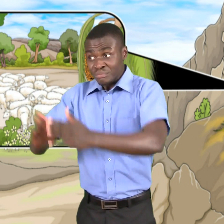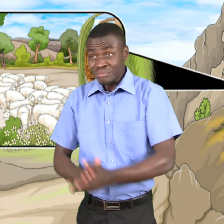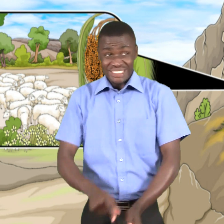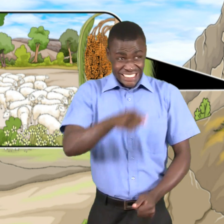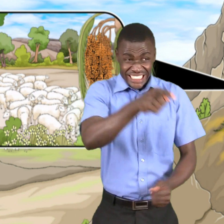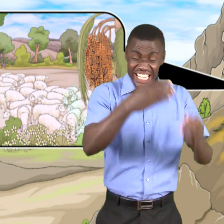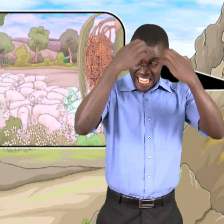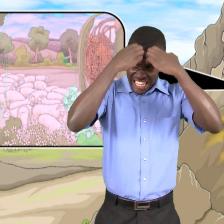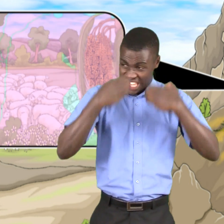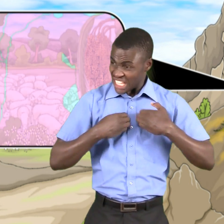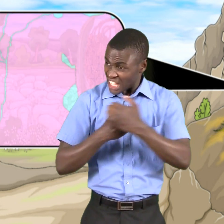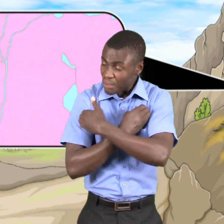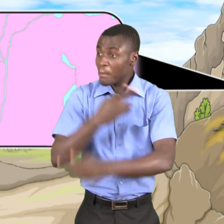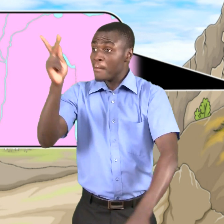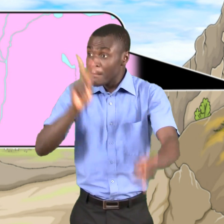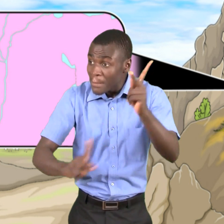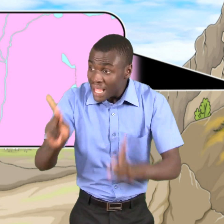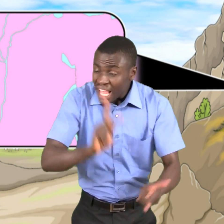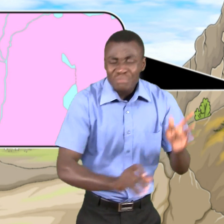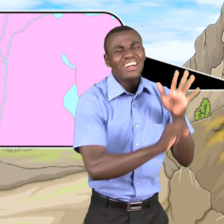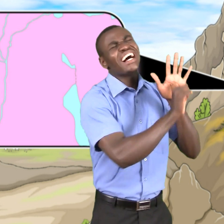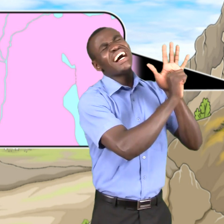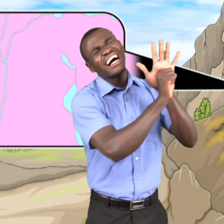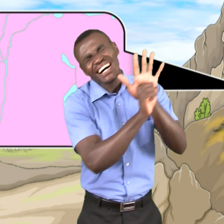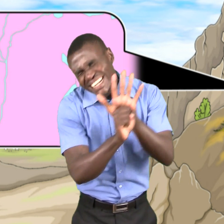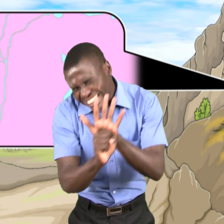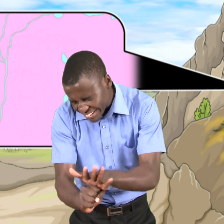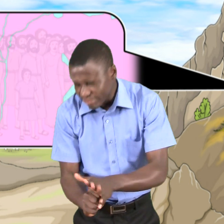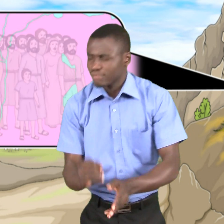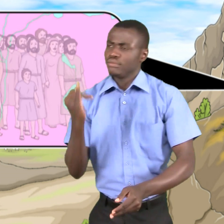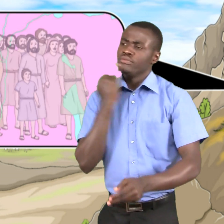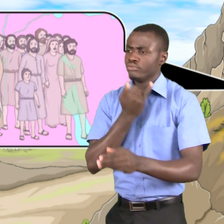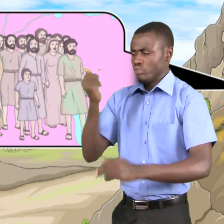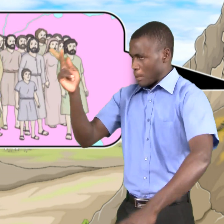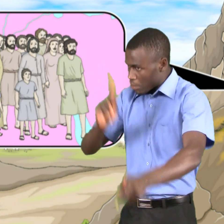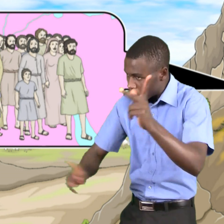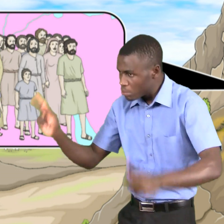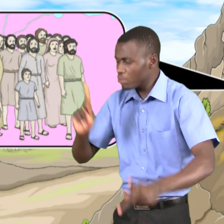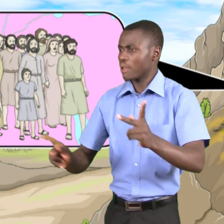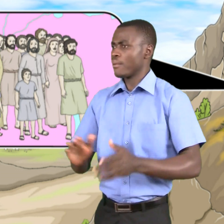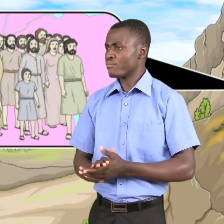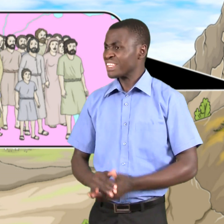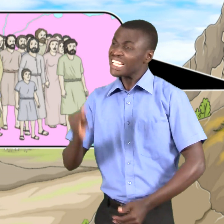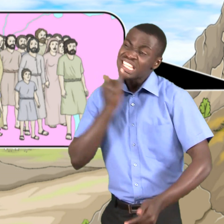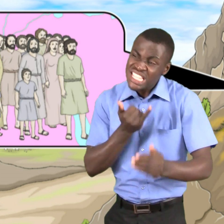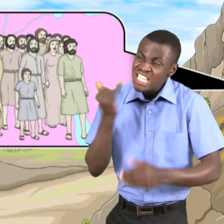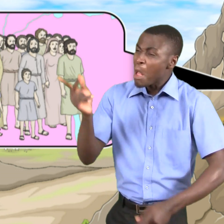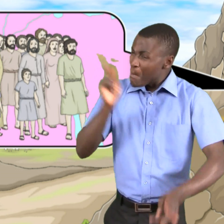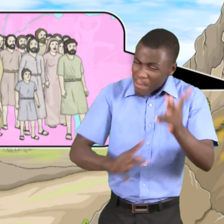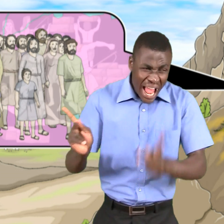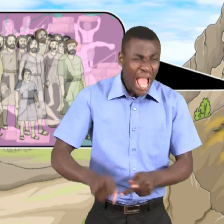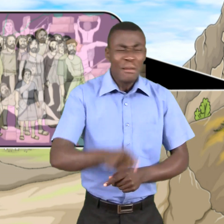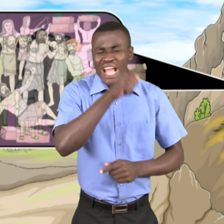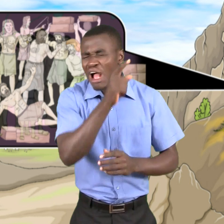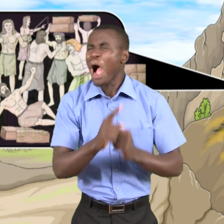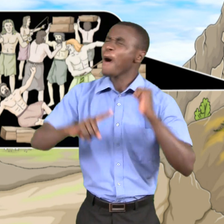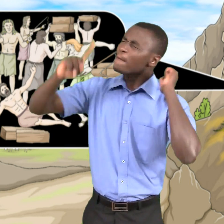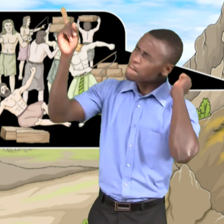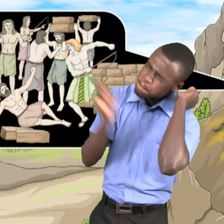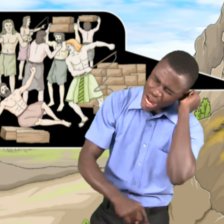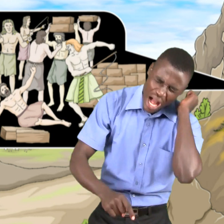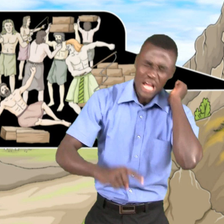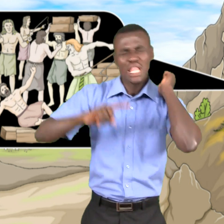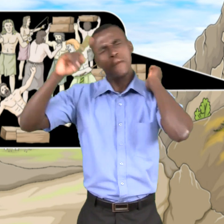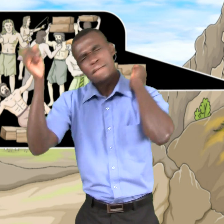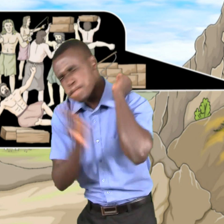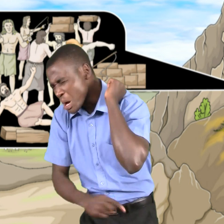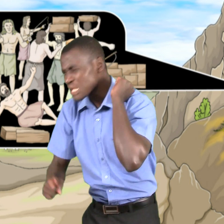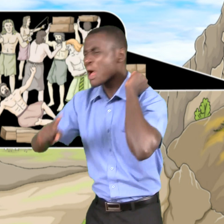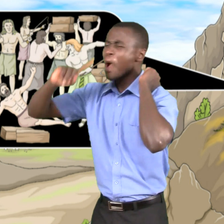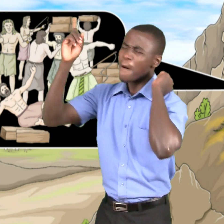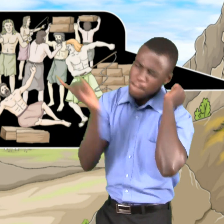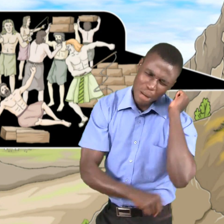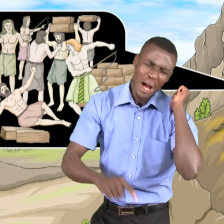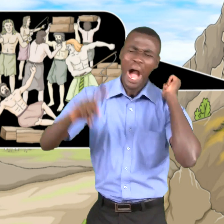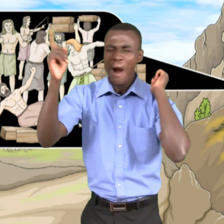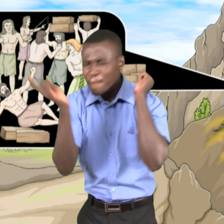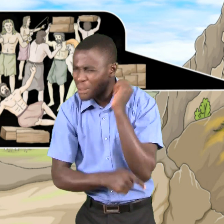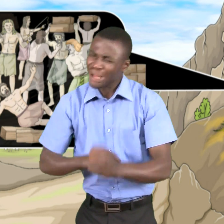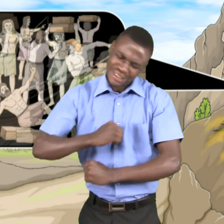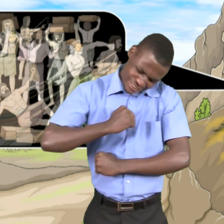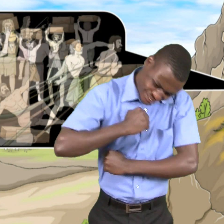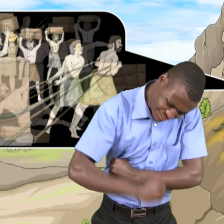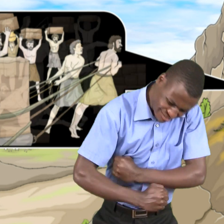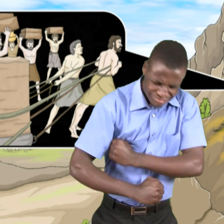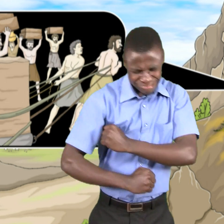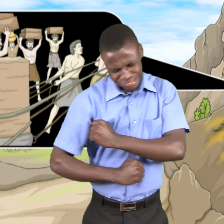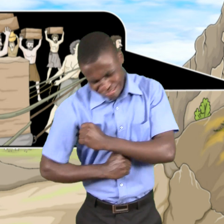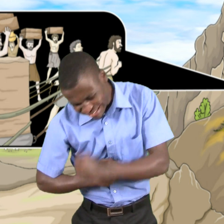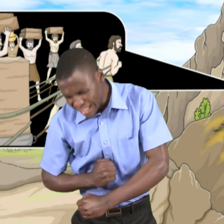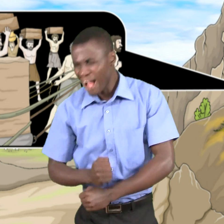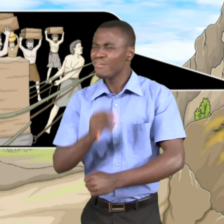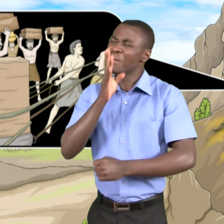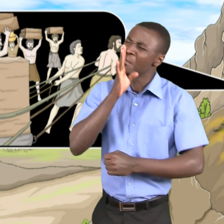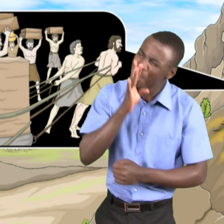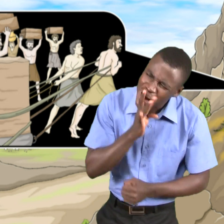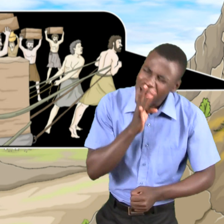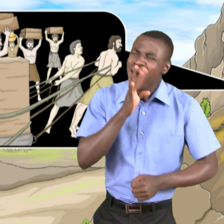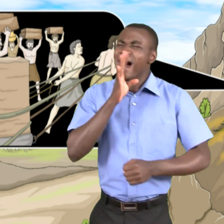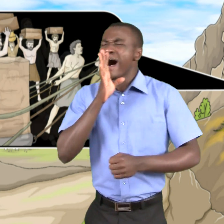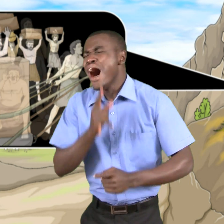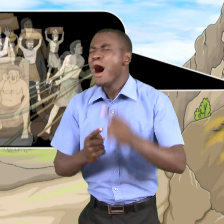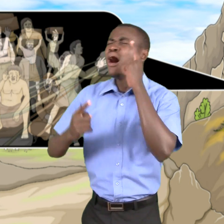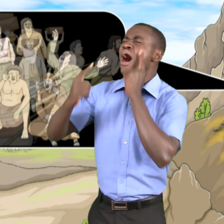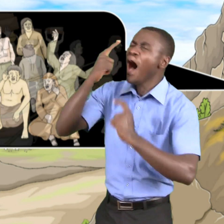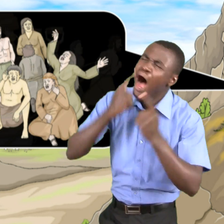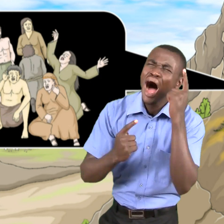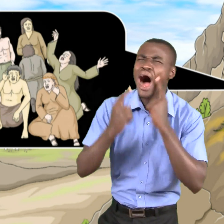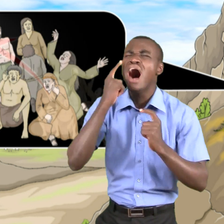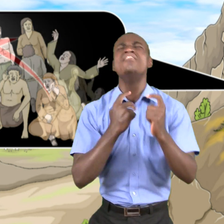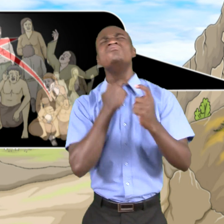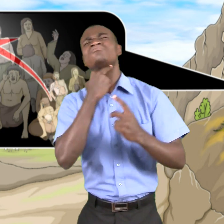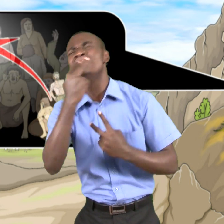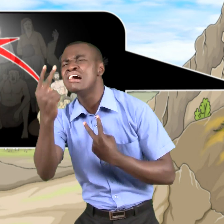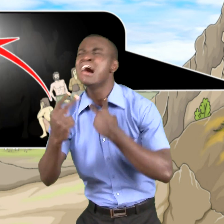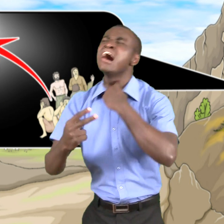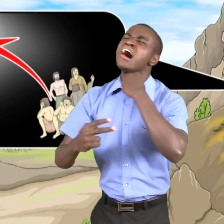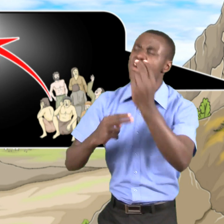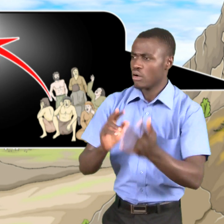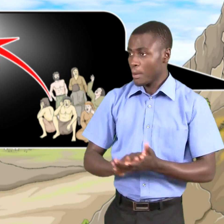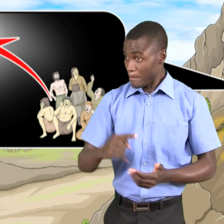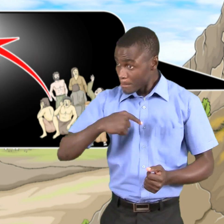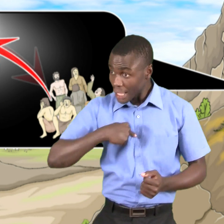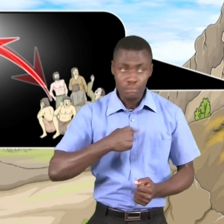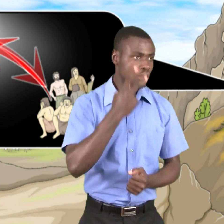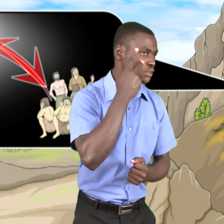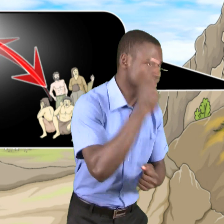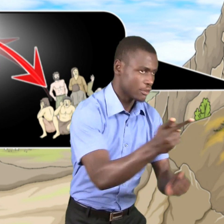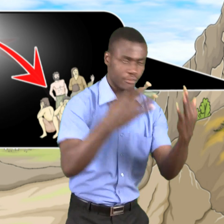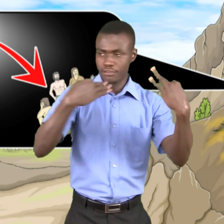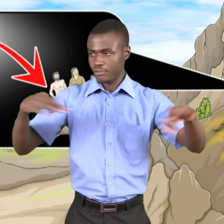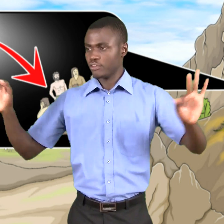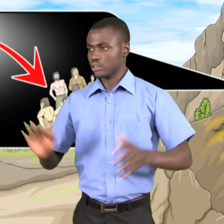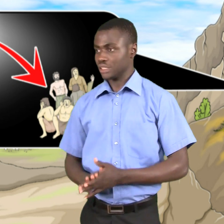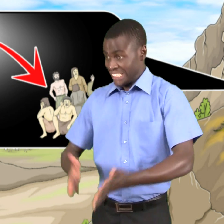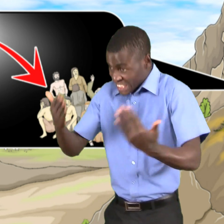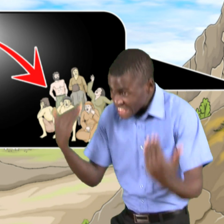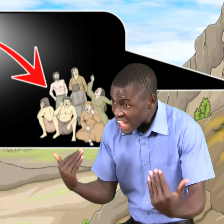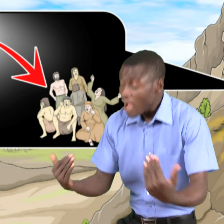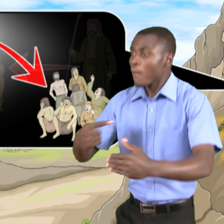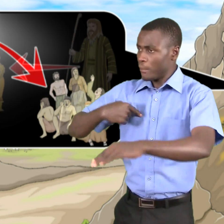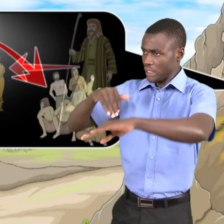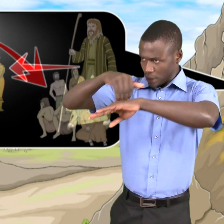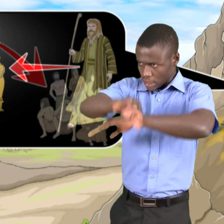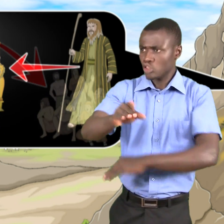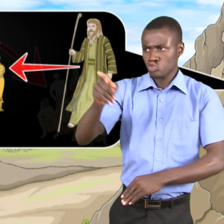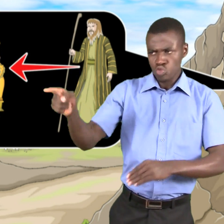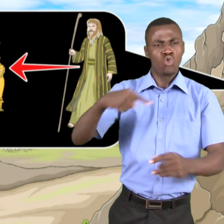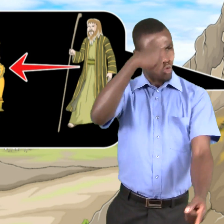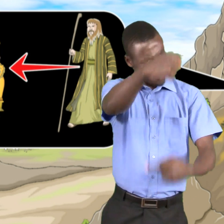And now the cry of the Israelites has reached Me, and I have seen how severely the Egyptians are oppressing them. Therefore, go!